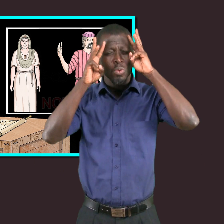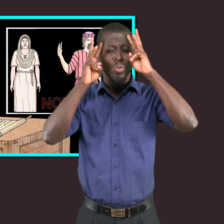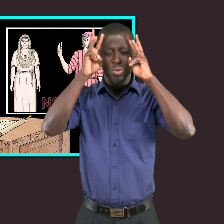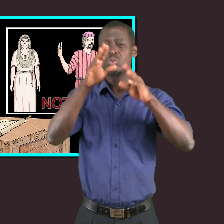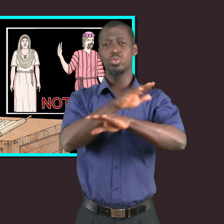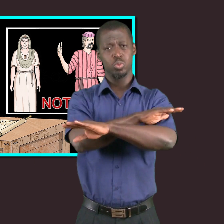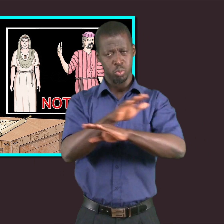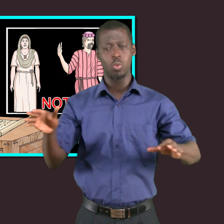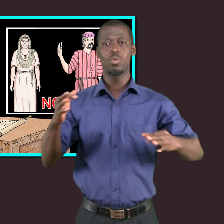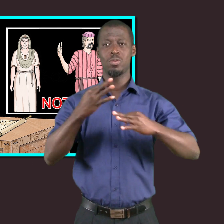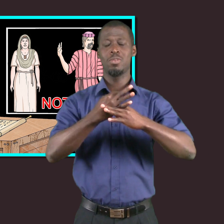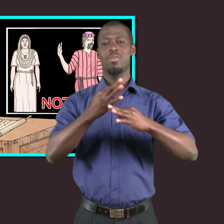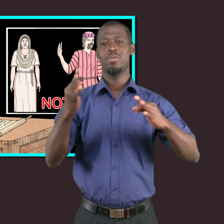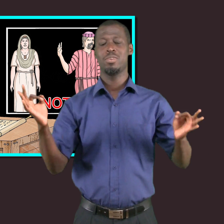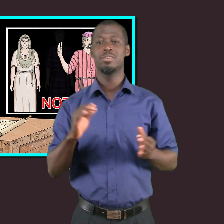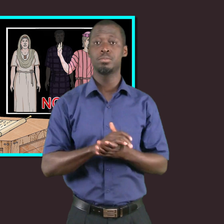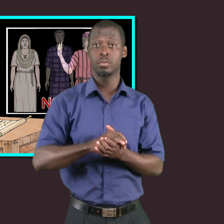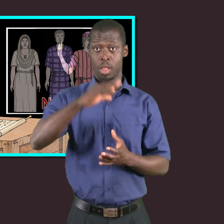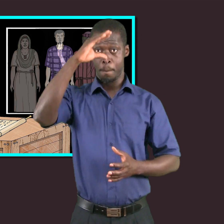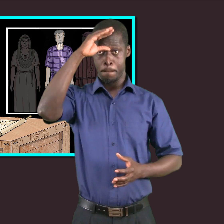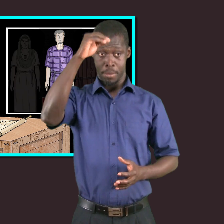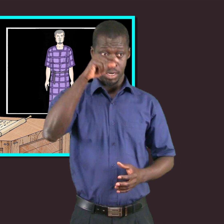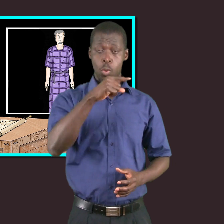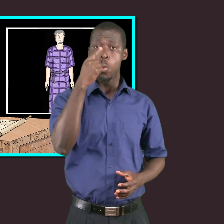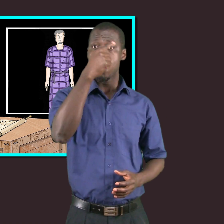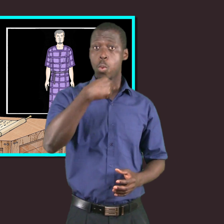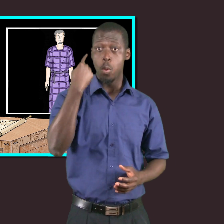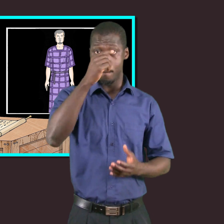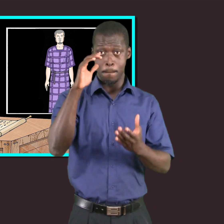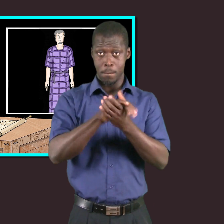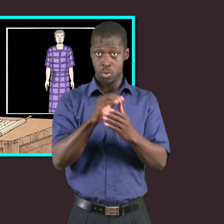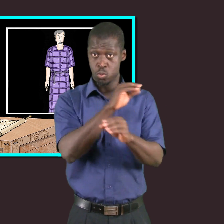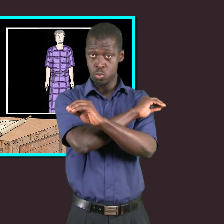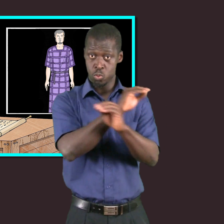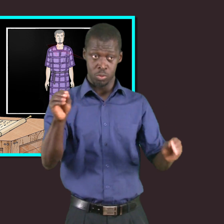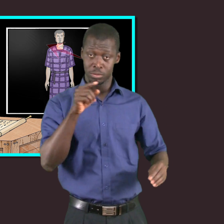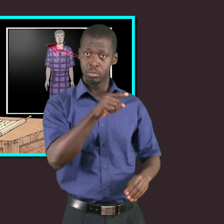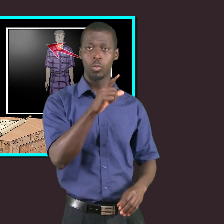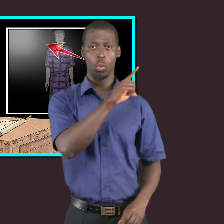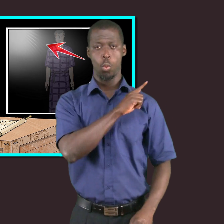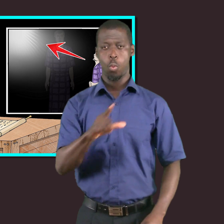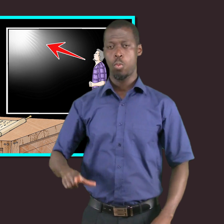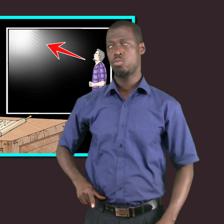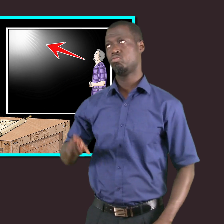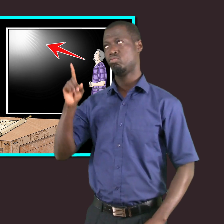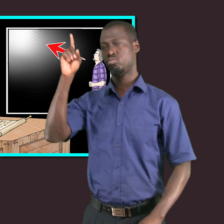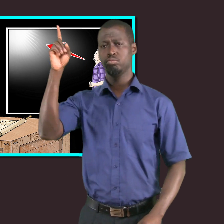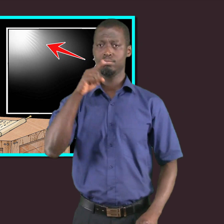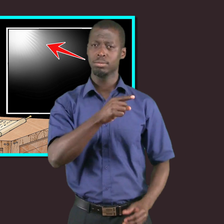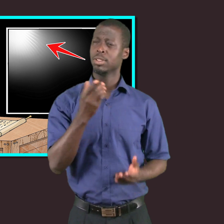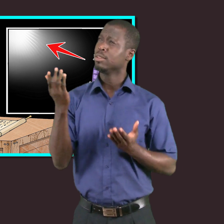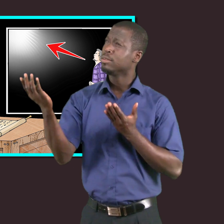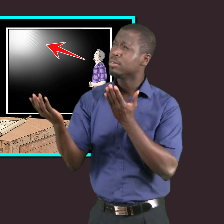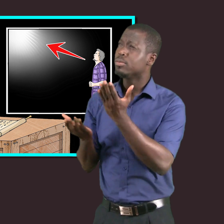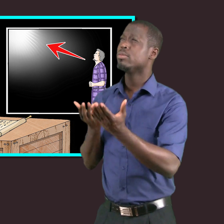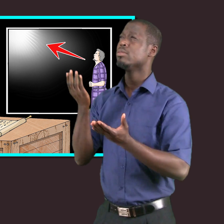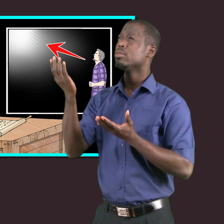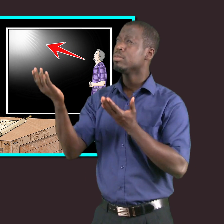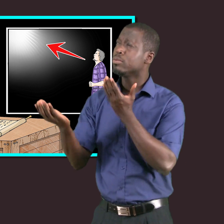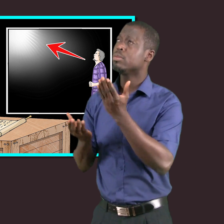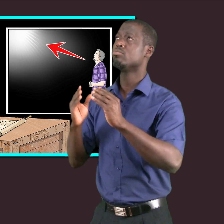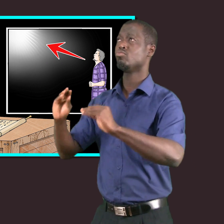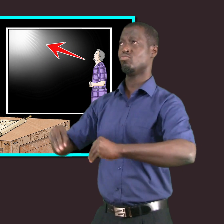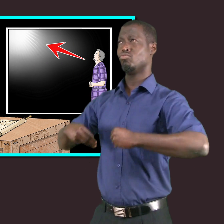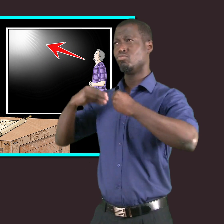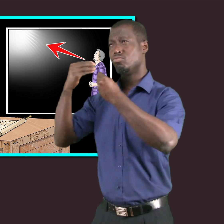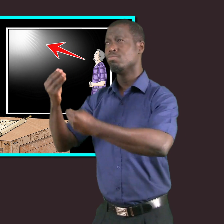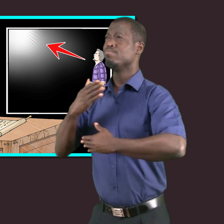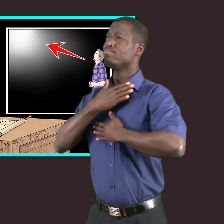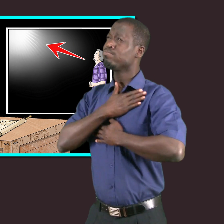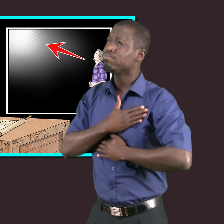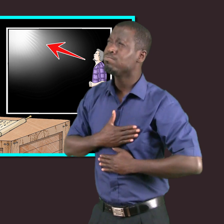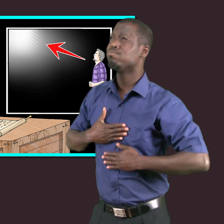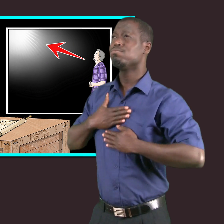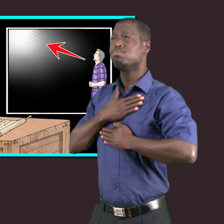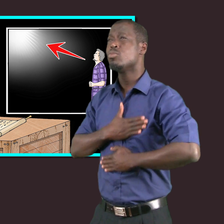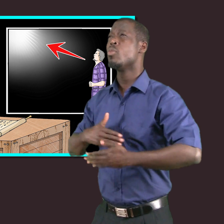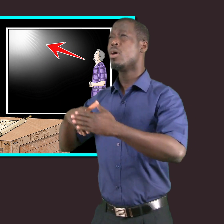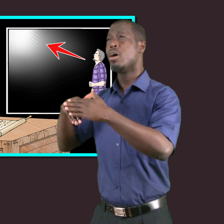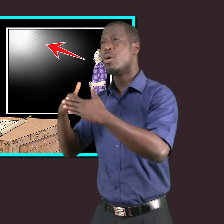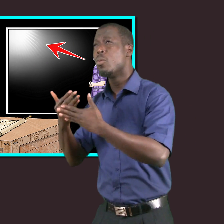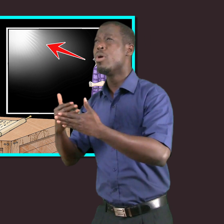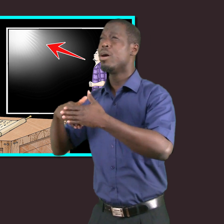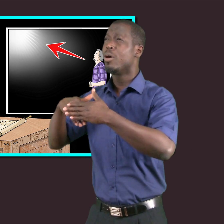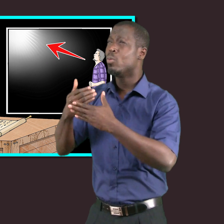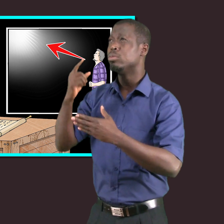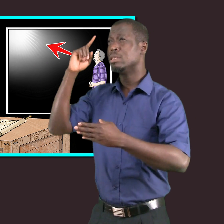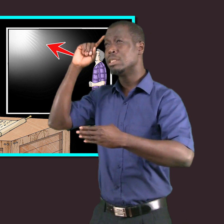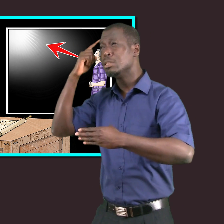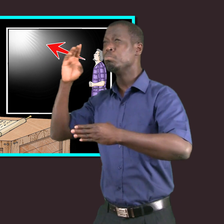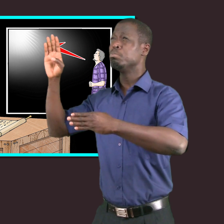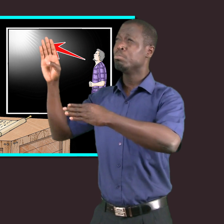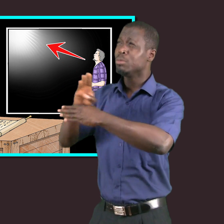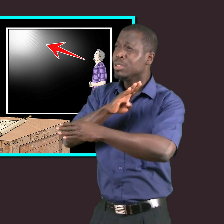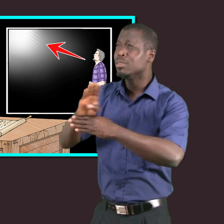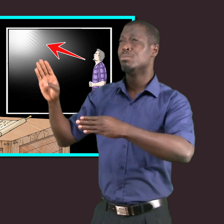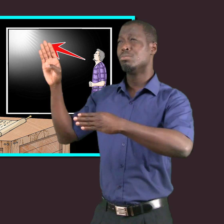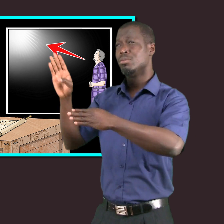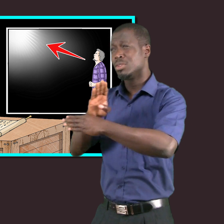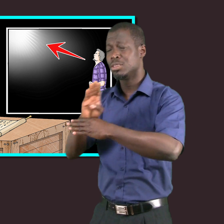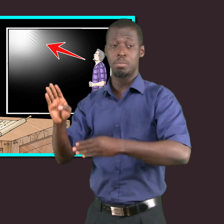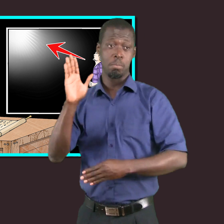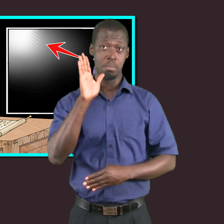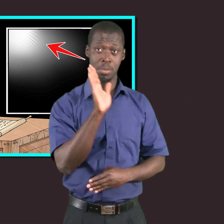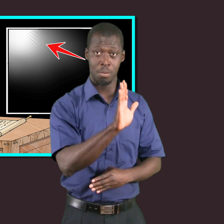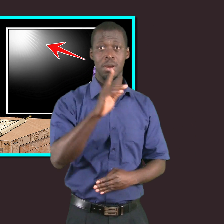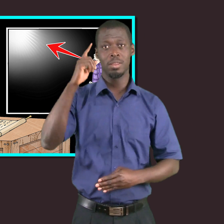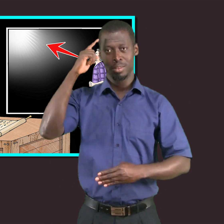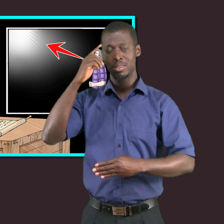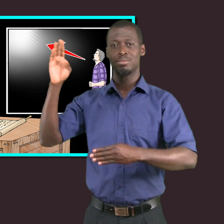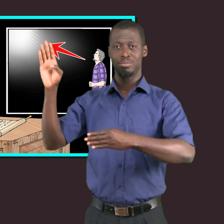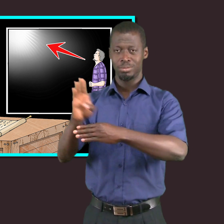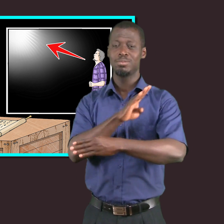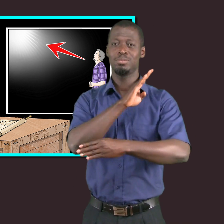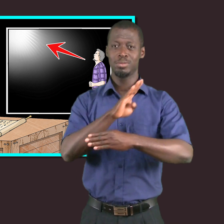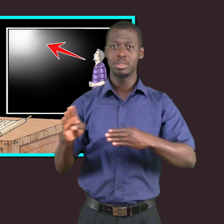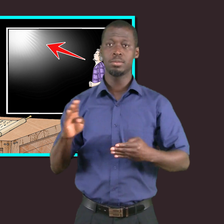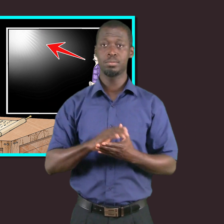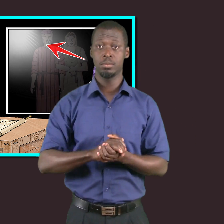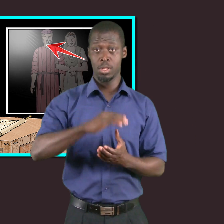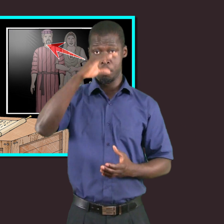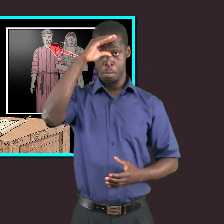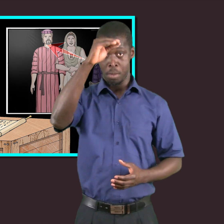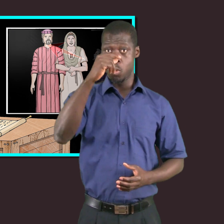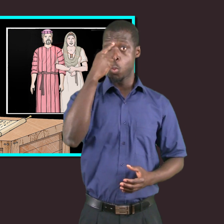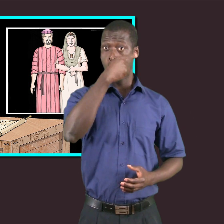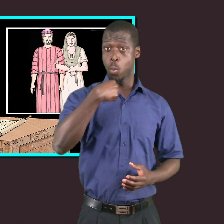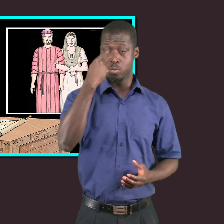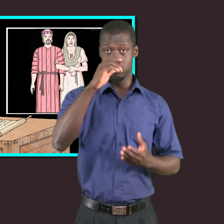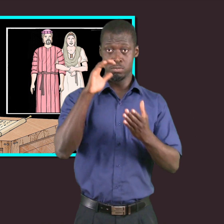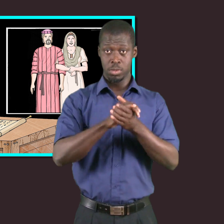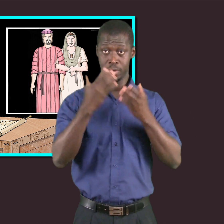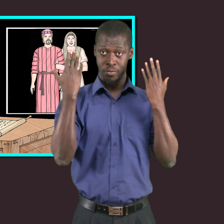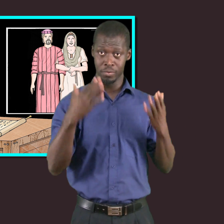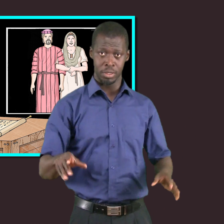The unmarried man is concerned about the work of the Lord, how he can please the Lord.